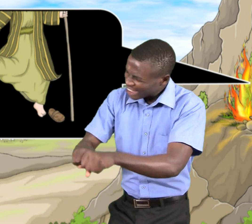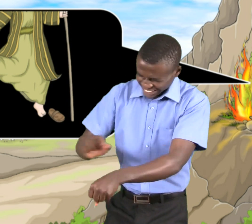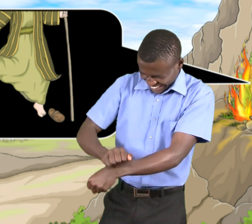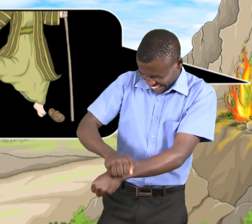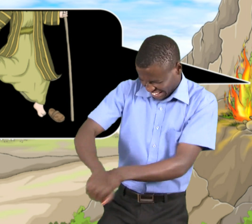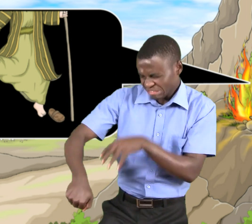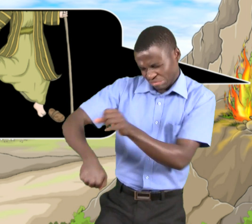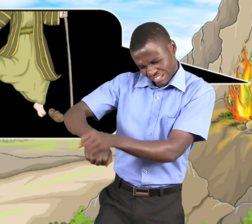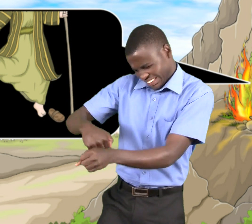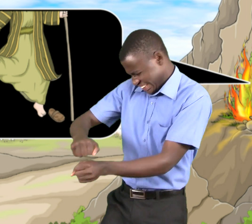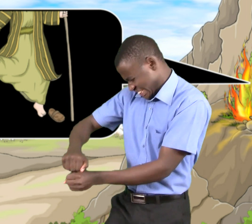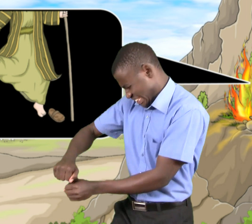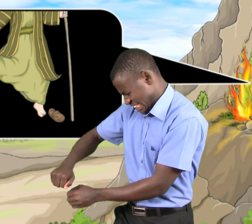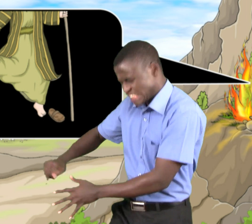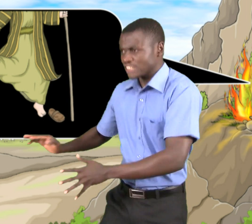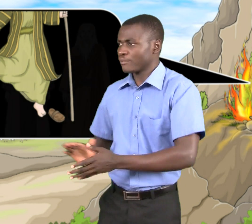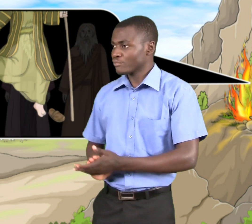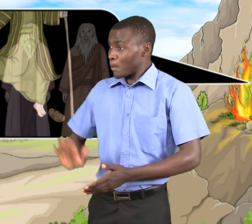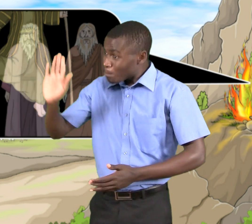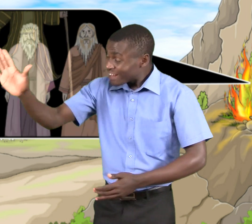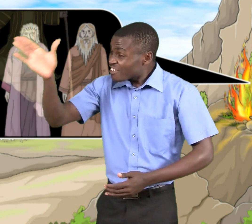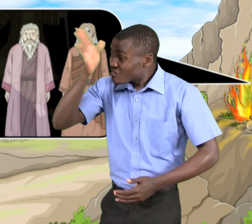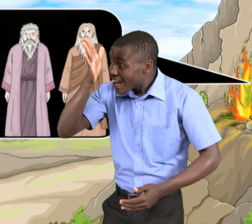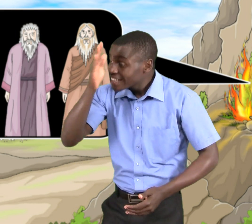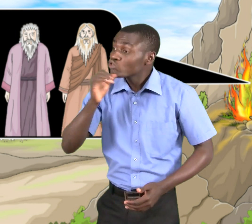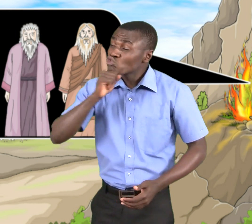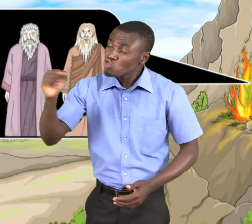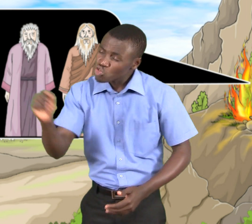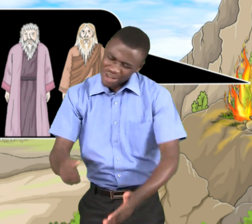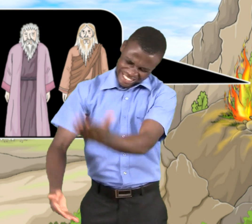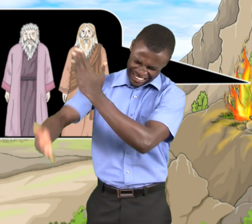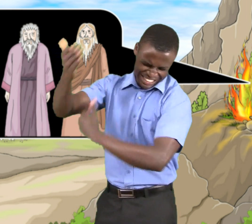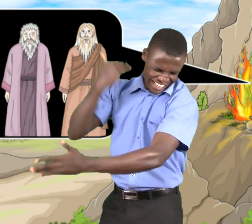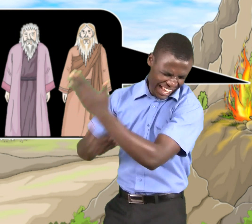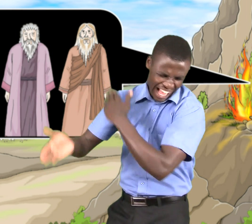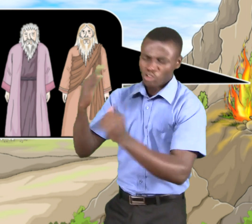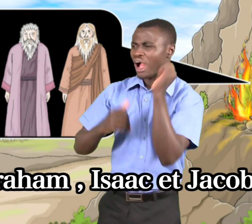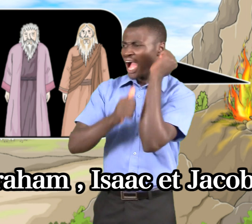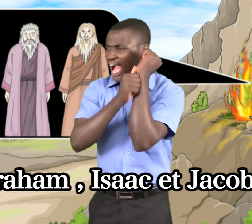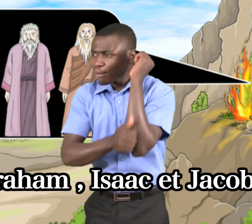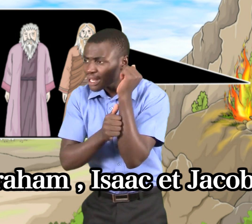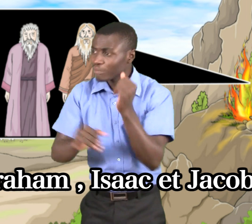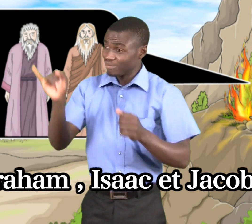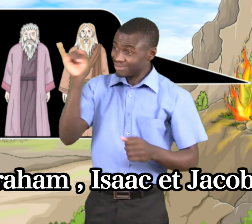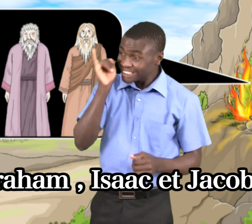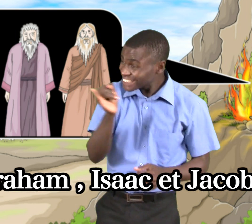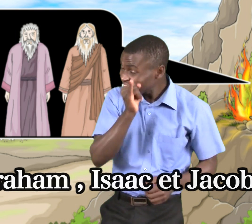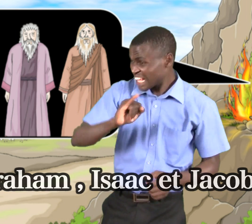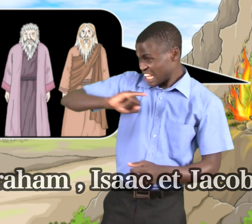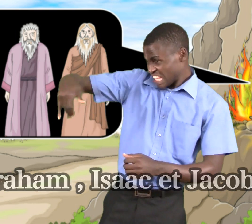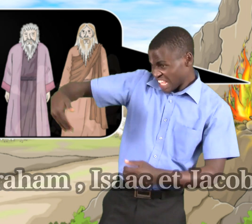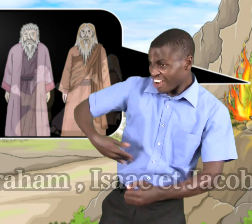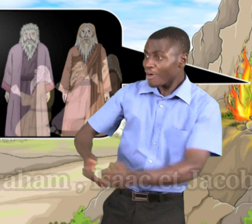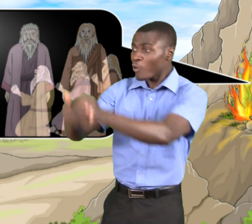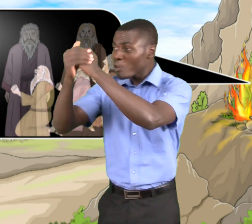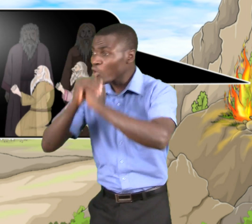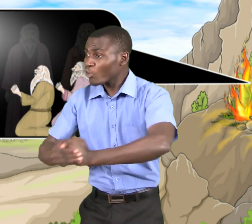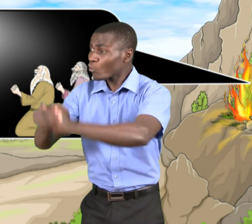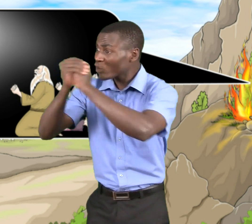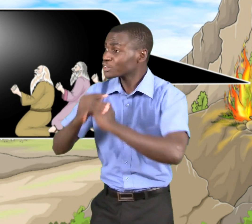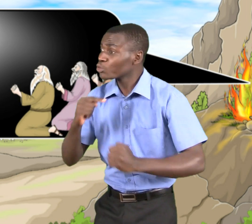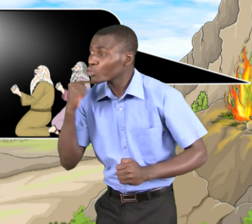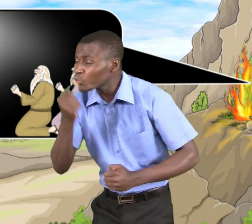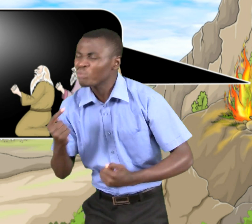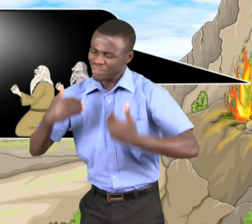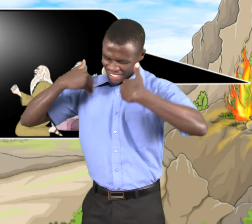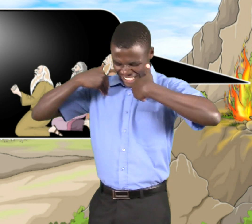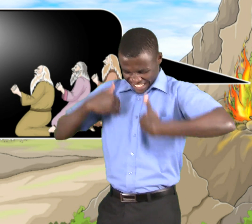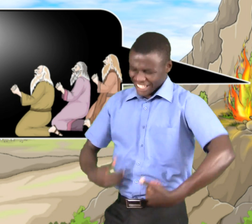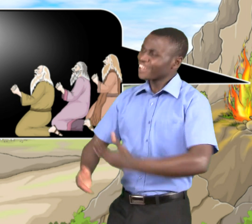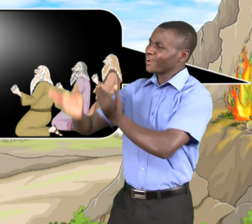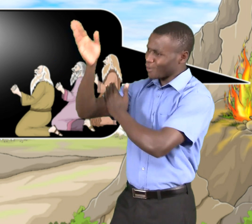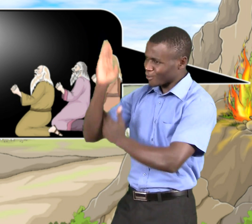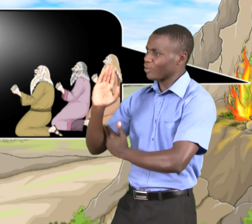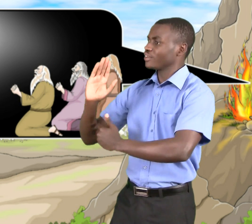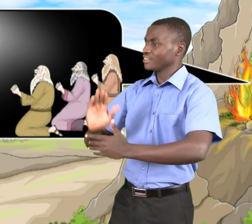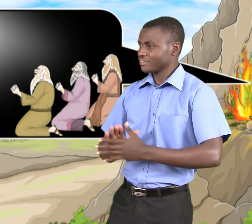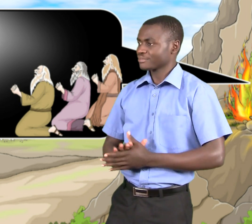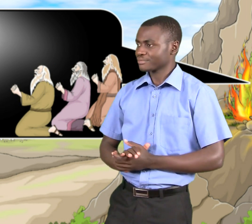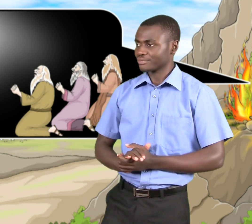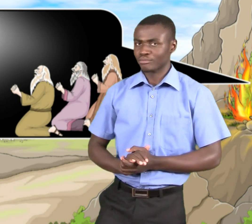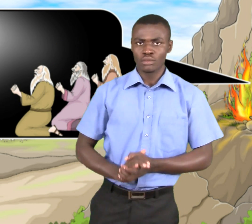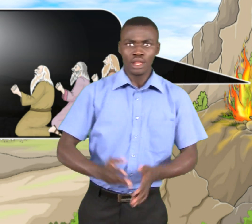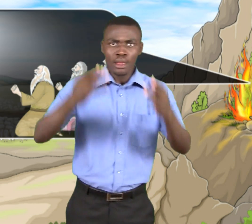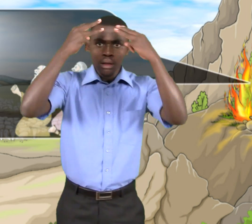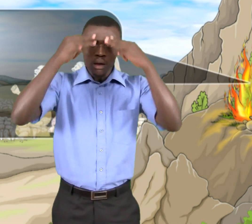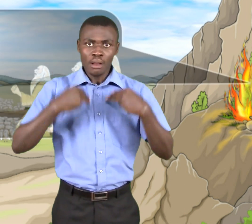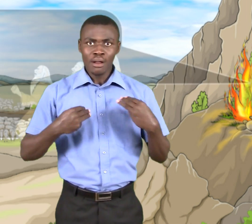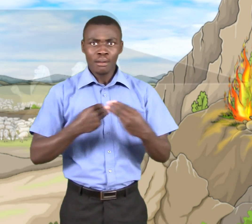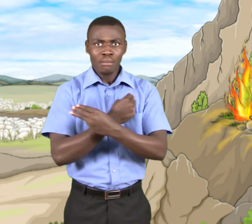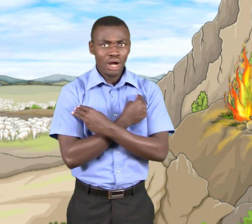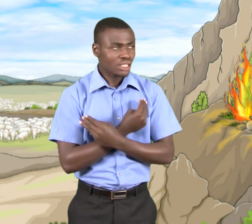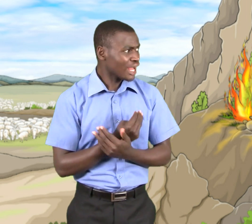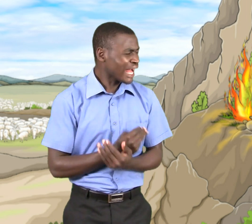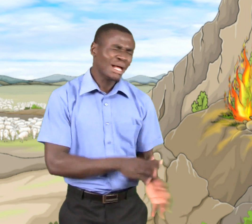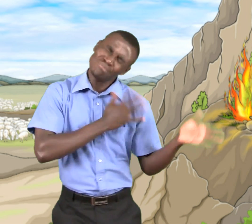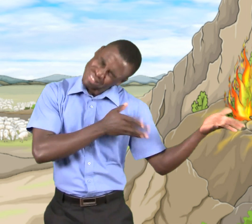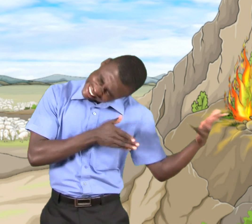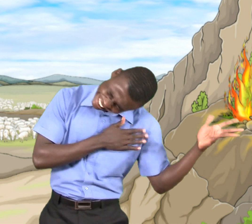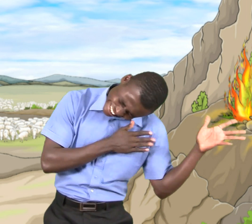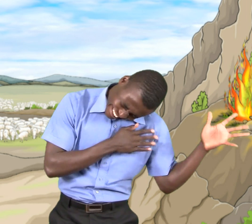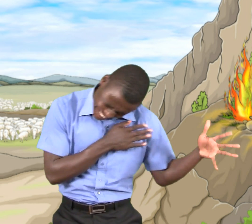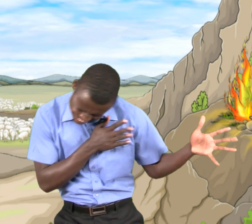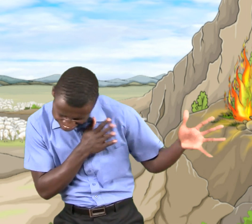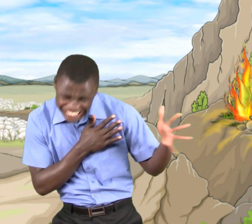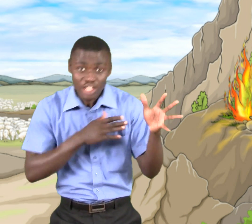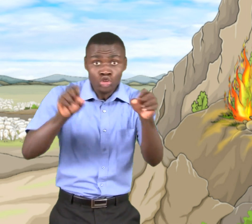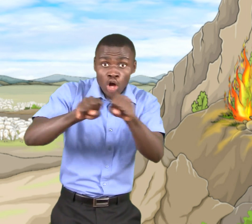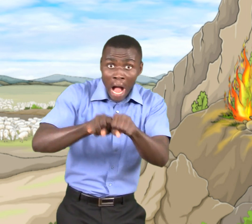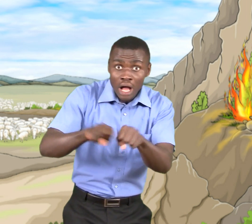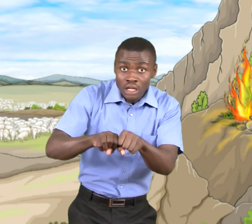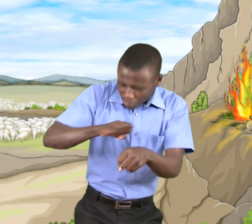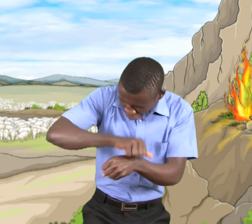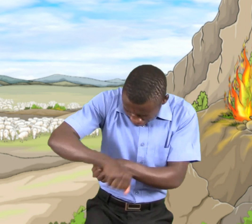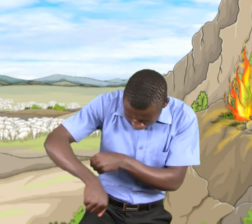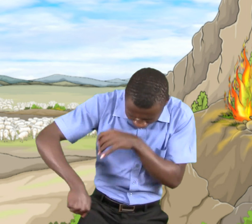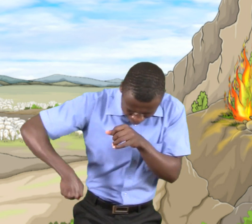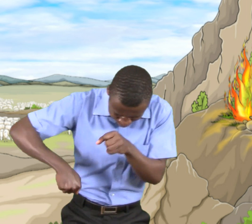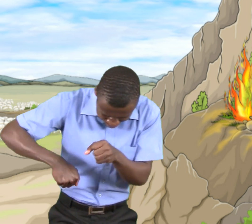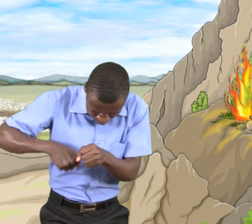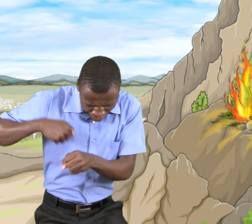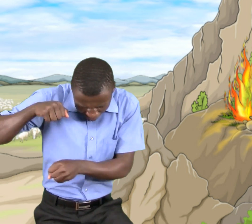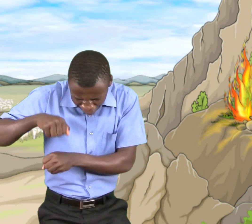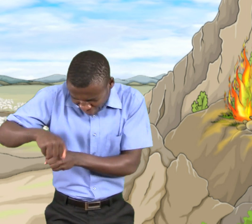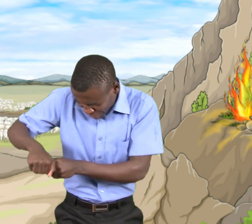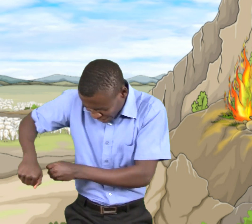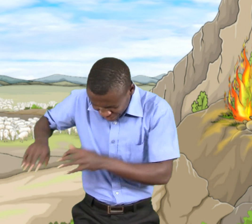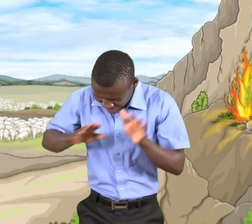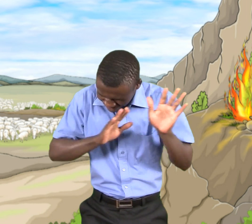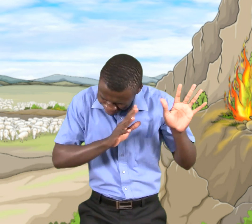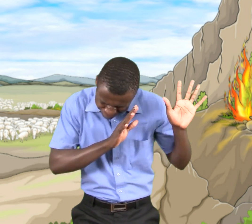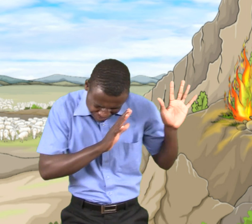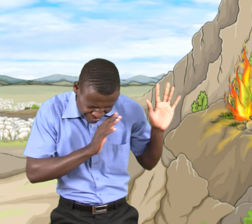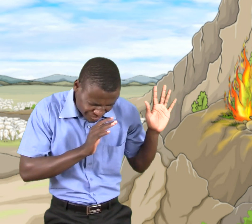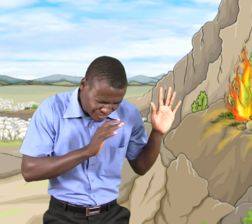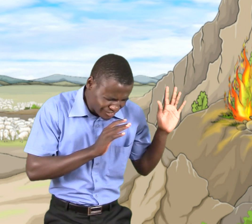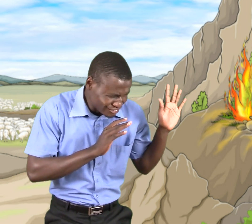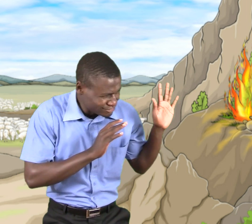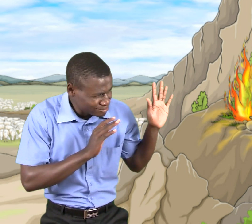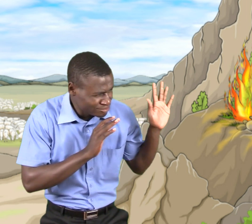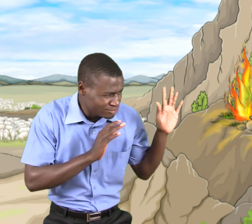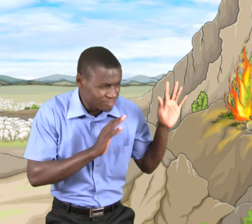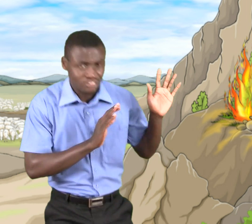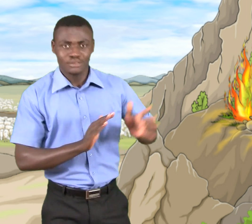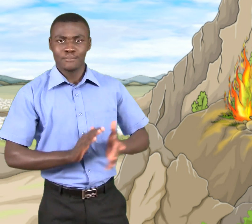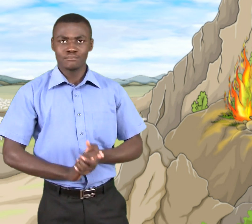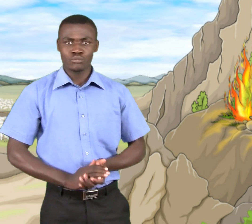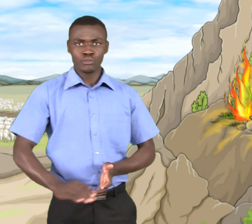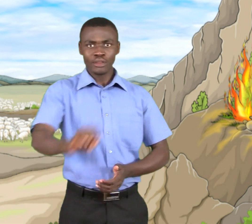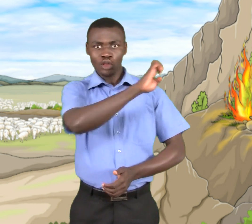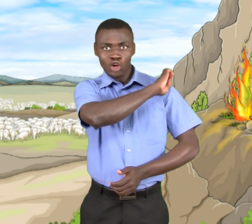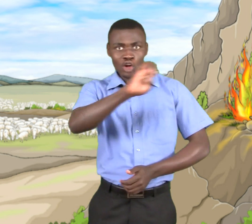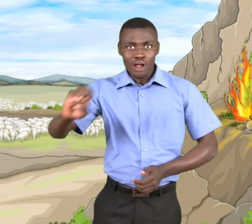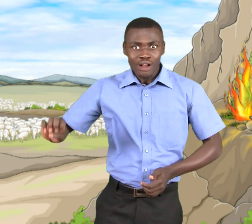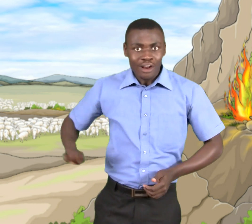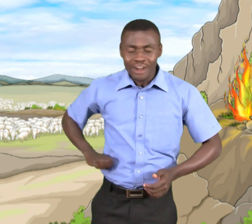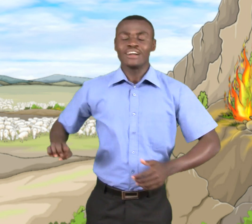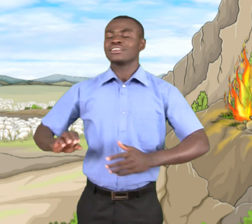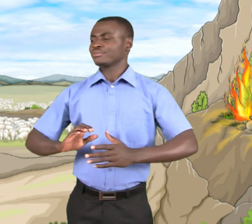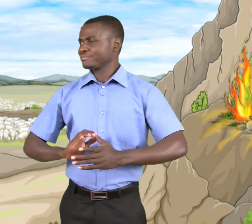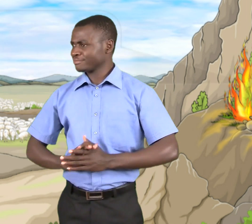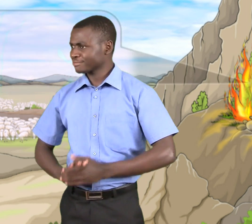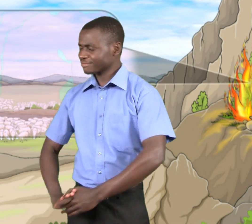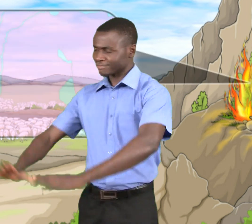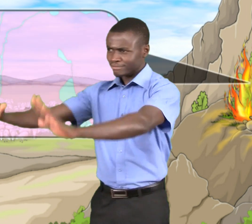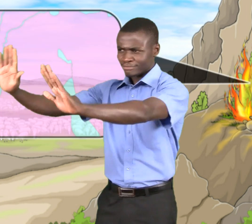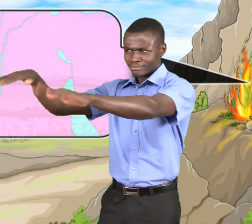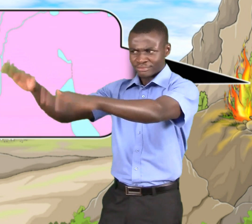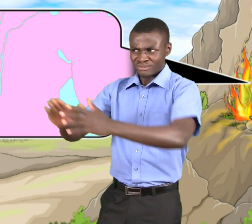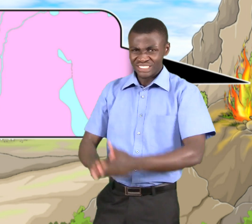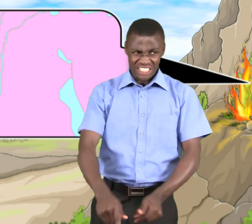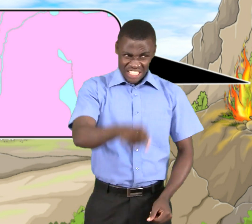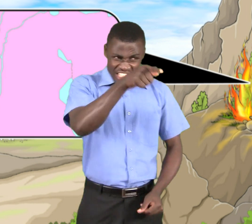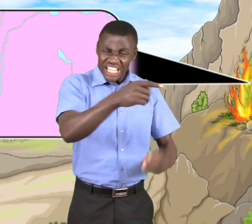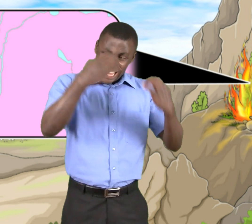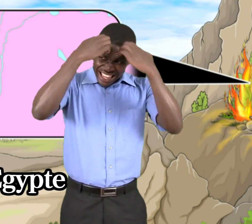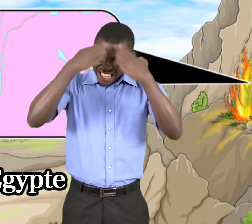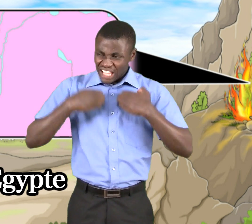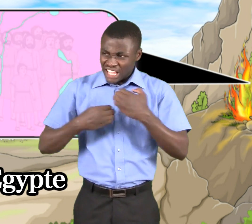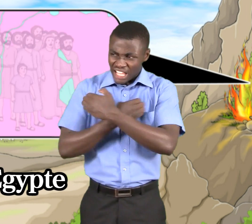Then He said, “I am the God of your father, the God of Abraham, the God of Isaac, and the God of Jacob.” At this, Moses hid his face, for he was afraid to look at God.